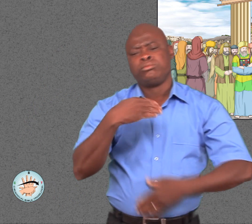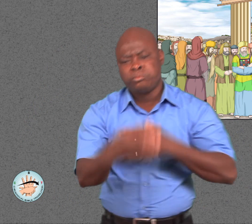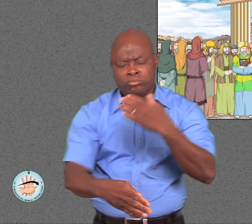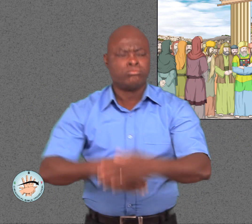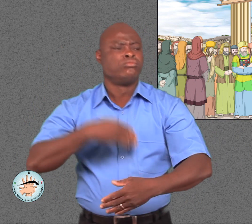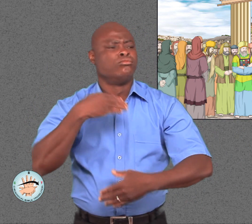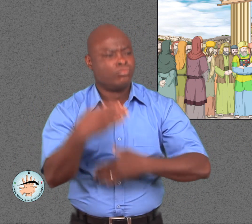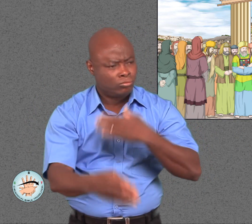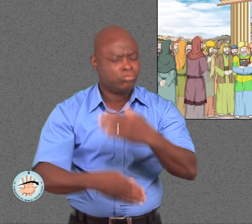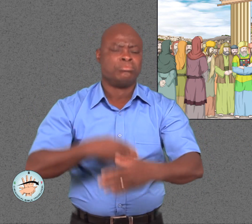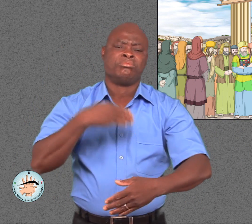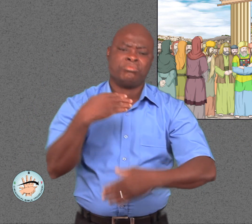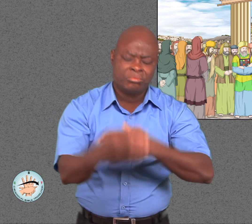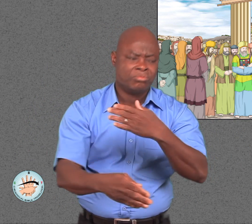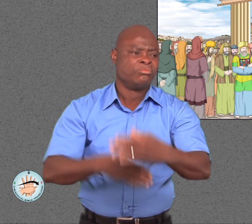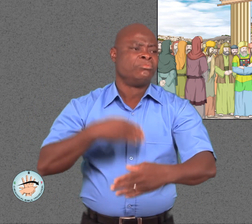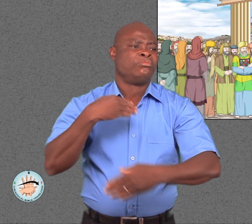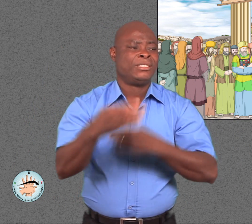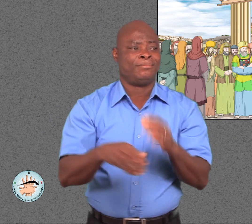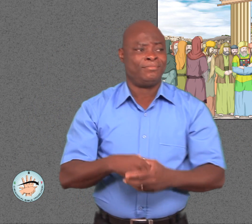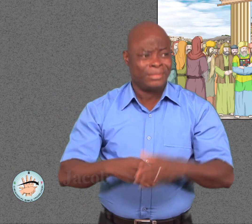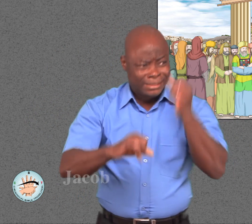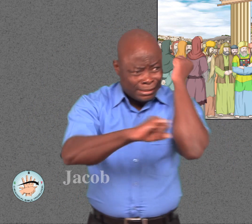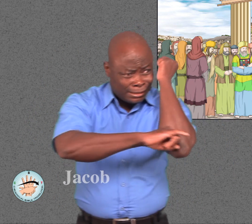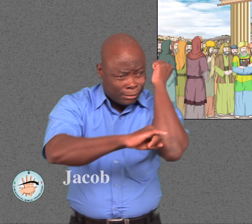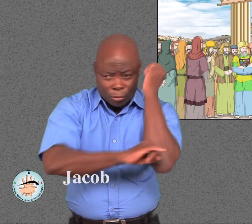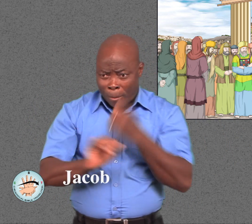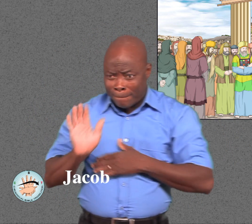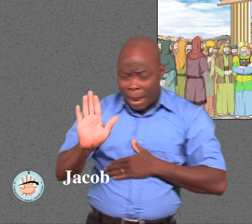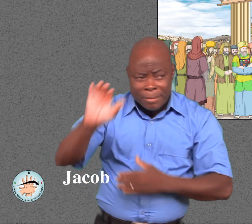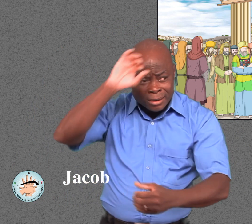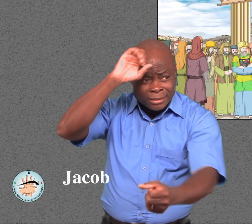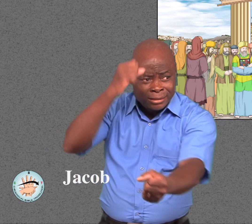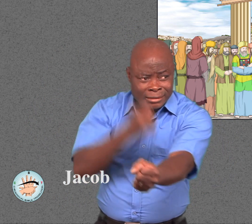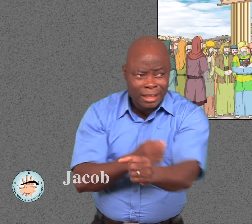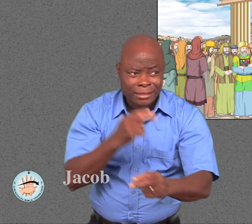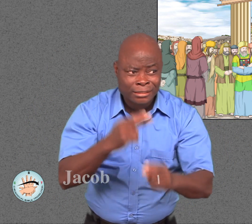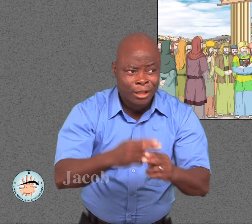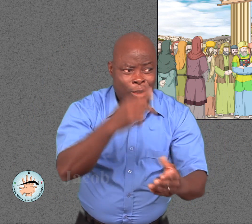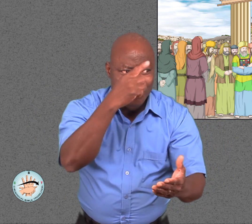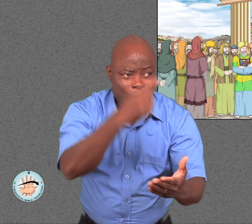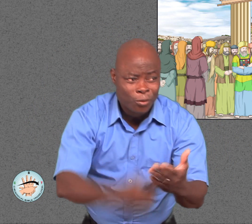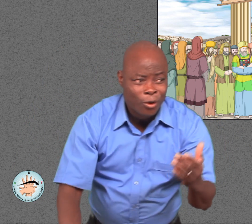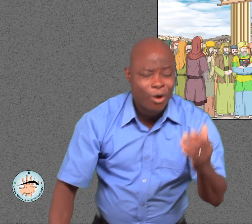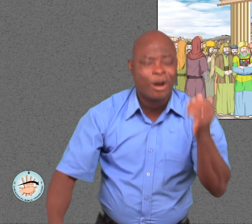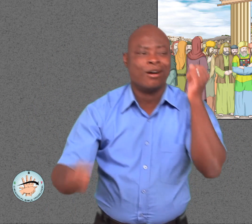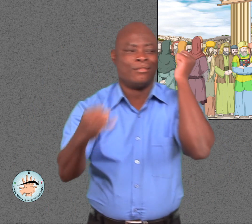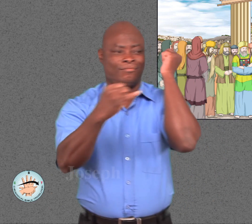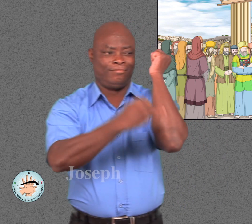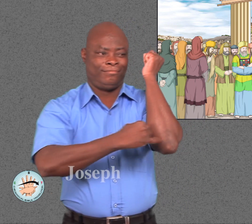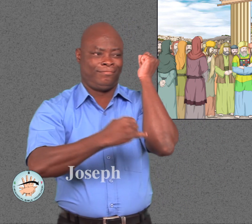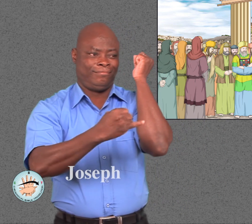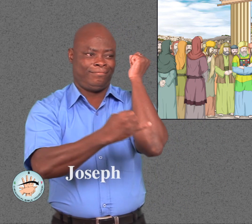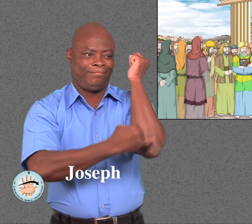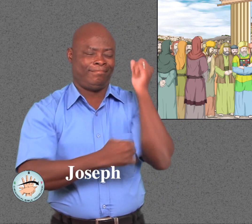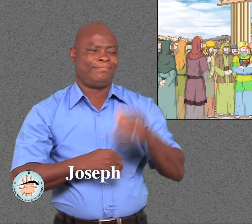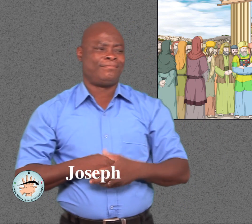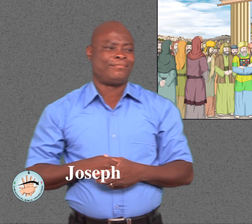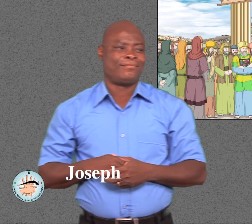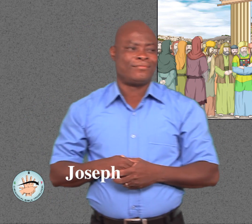And Isaac became the father of Jacob, and Jacob of the twelve patriarchs.